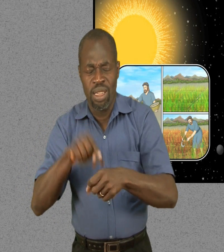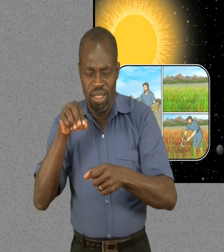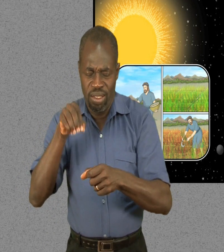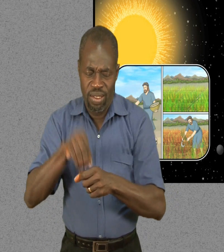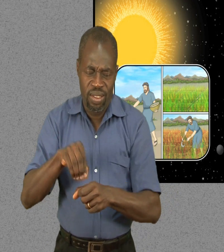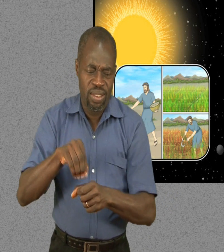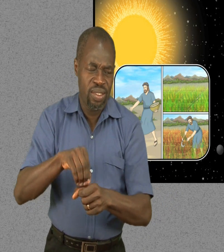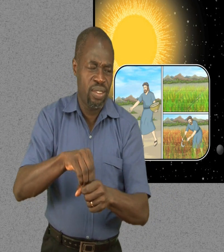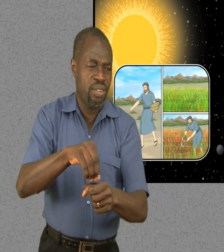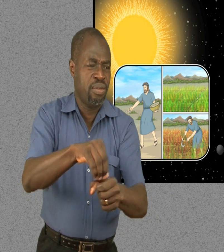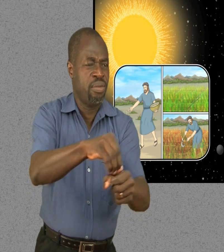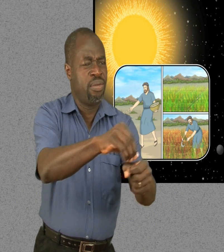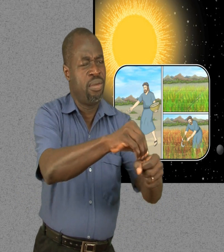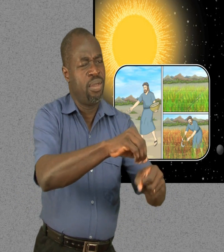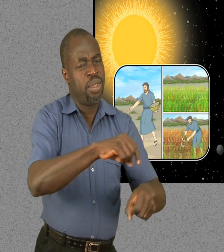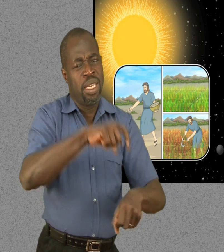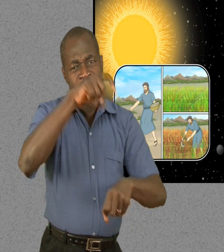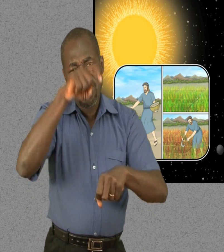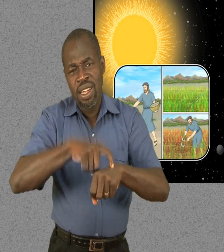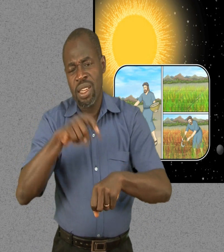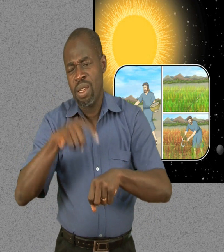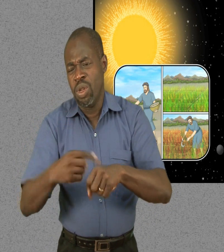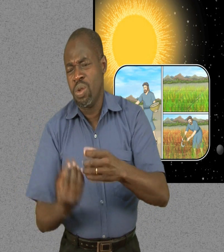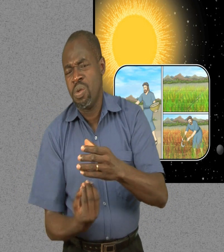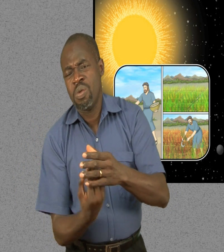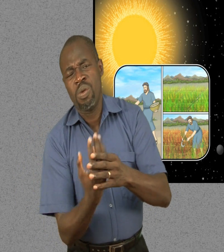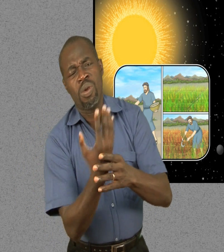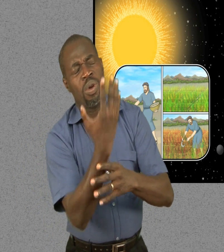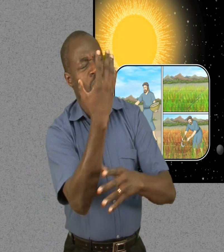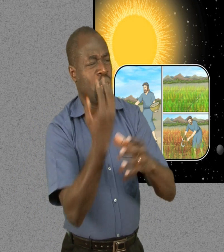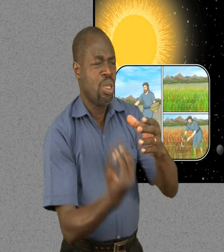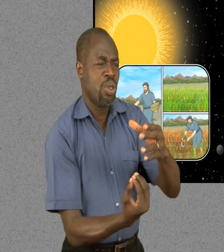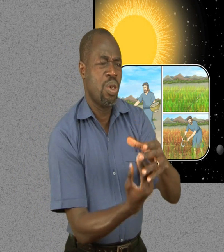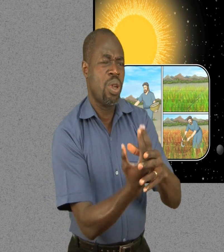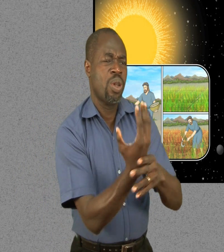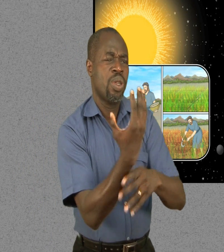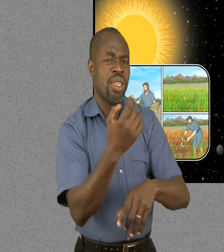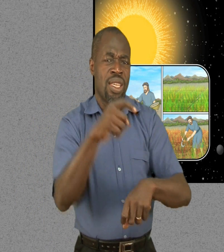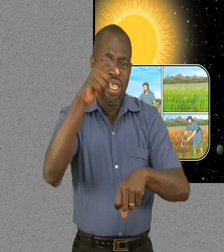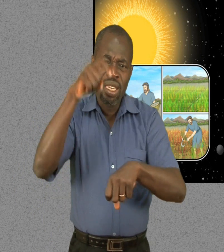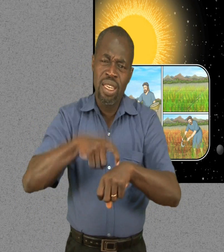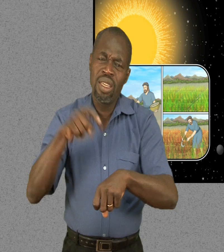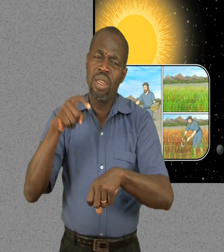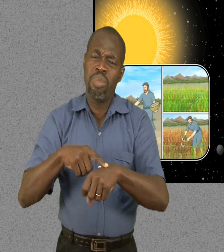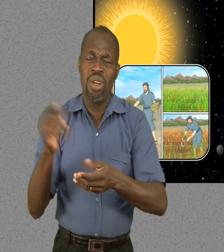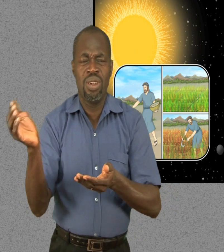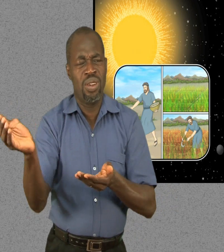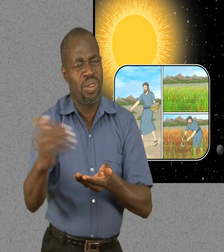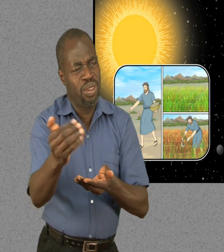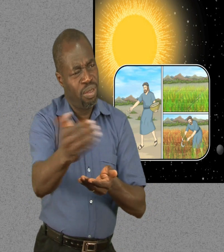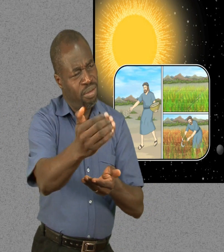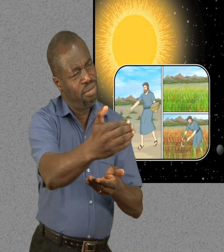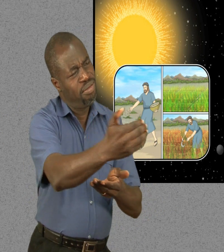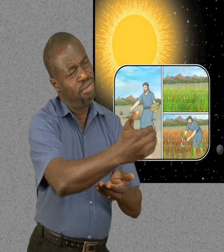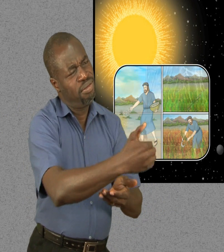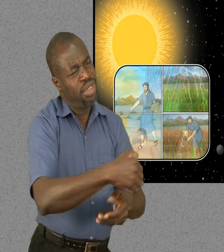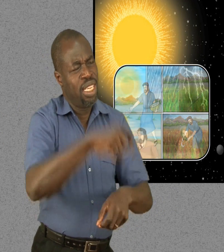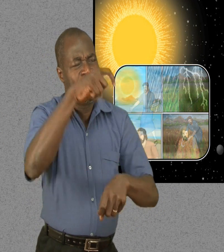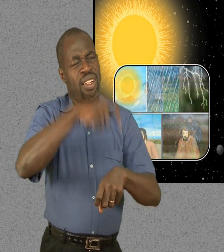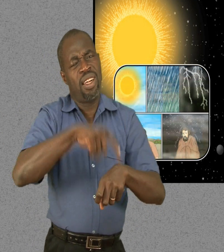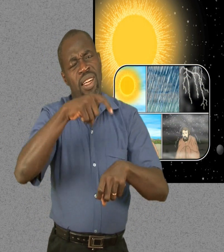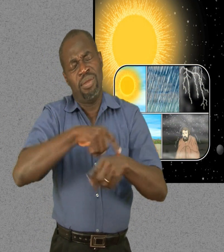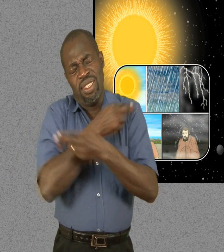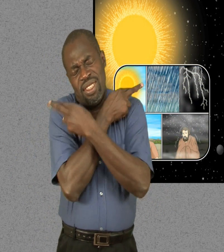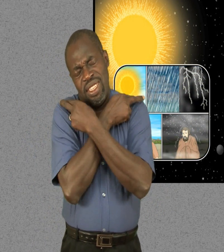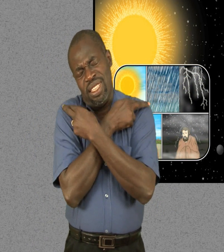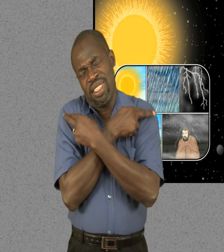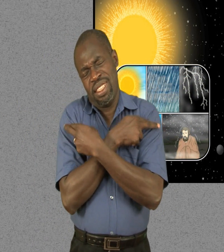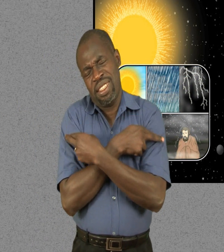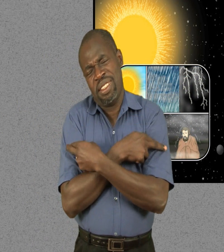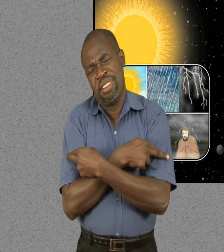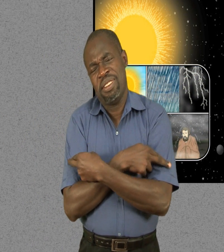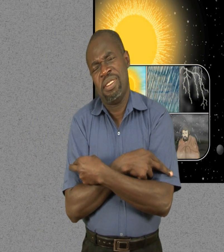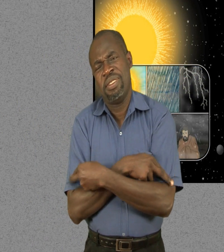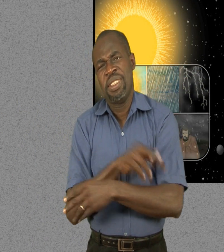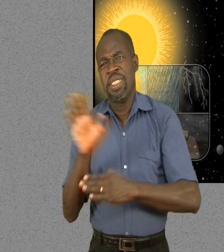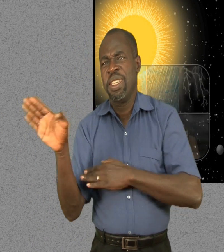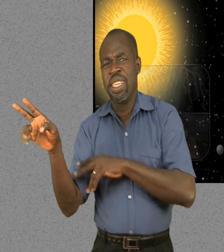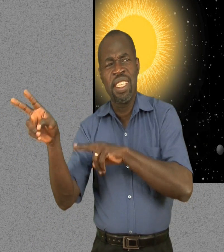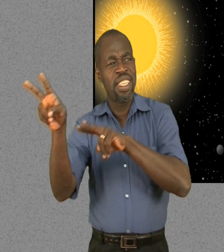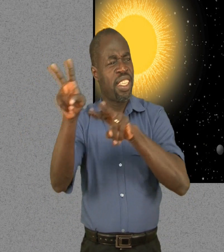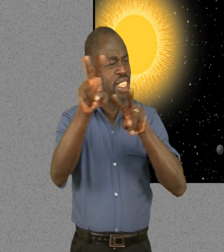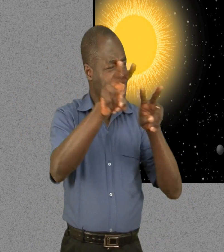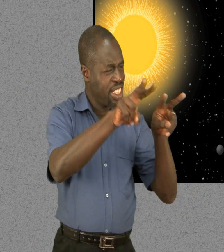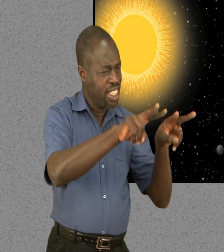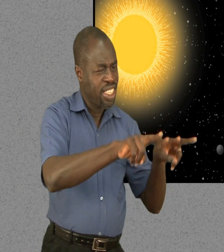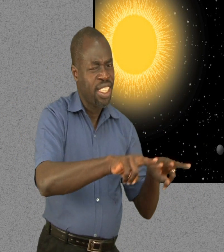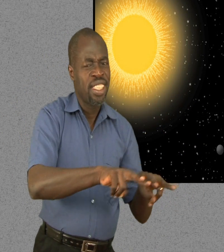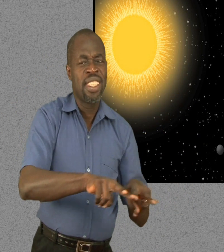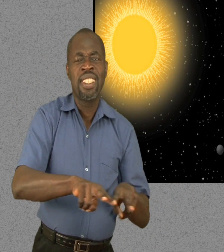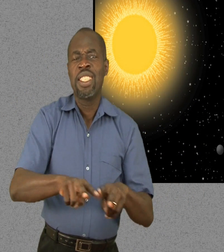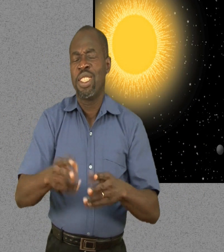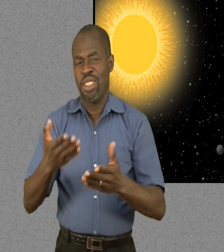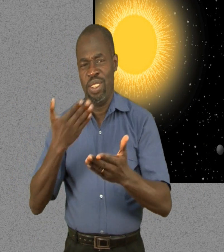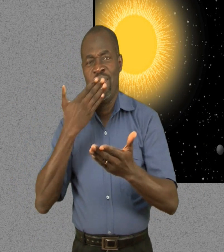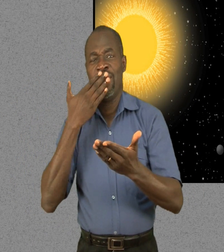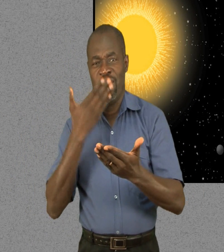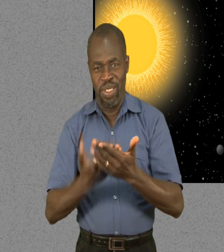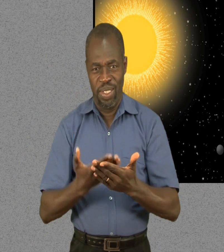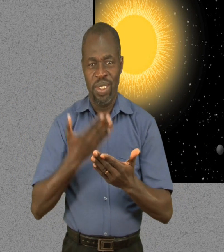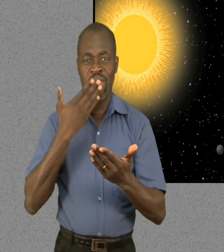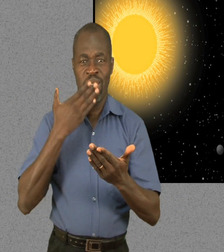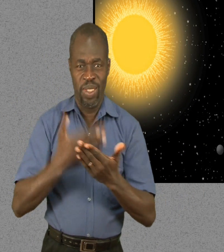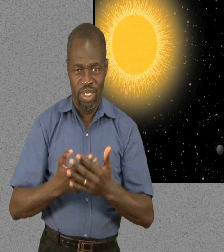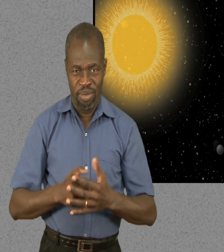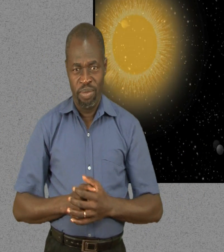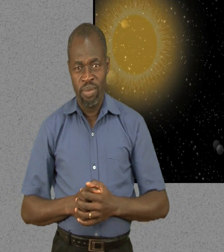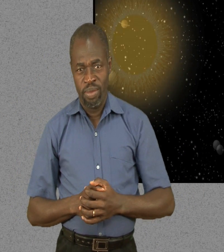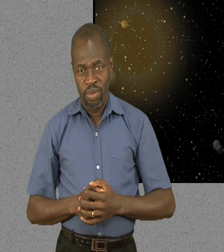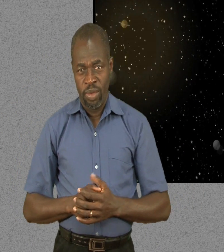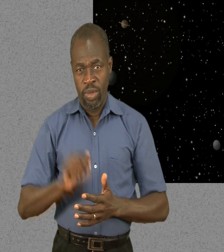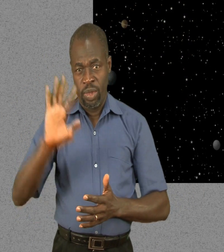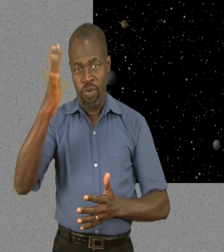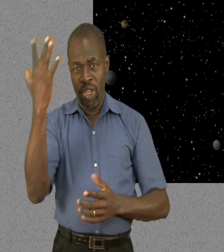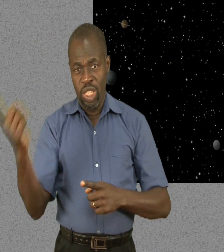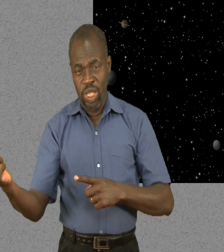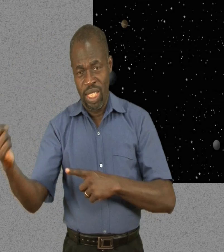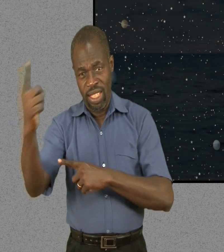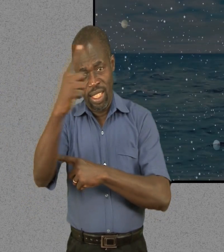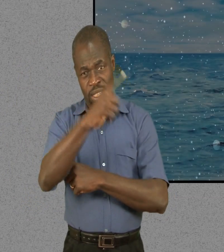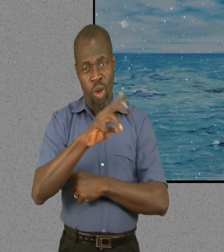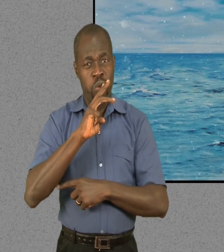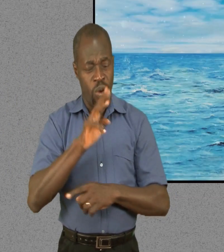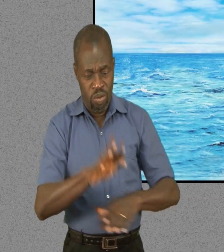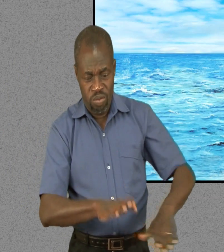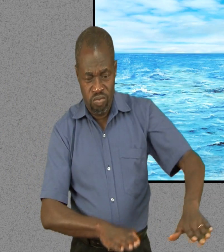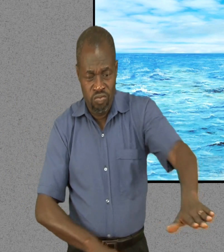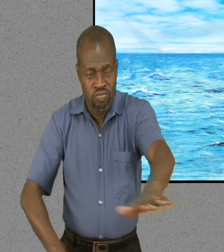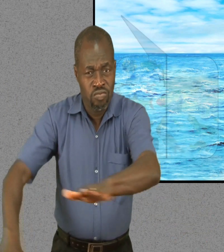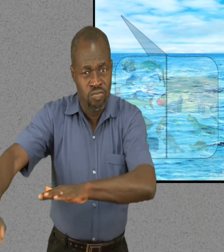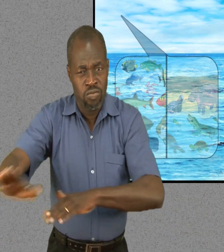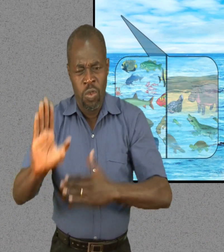And God saw that it was good. And there was evening, and there was morning—the fourth day.